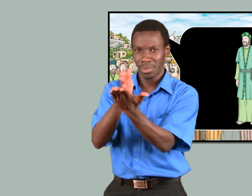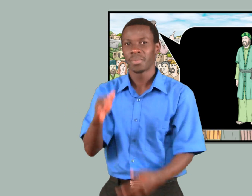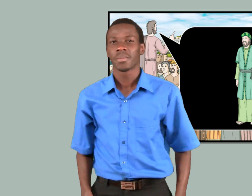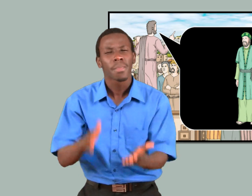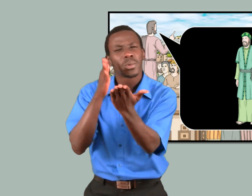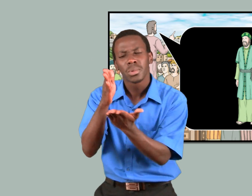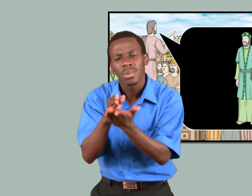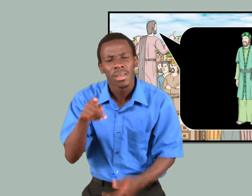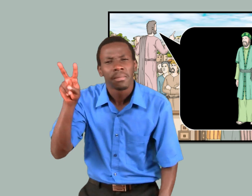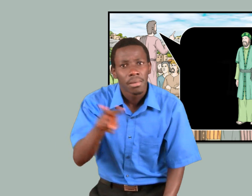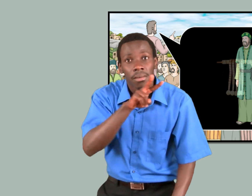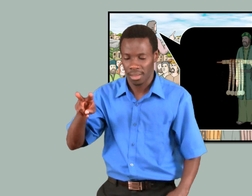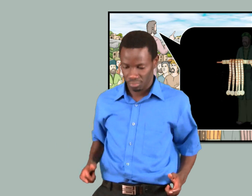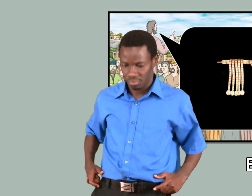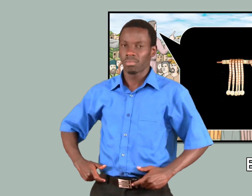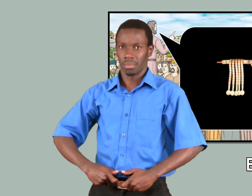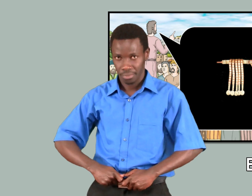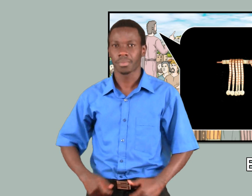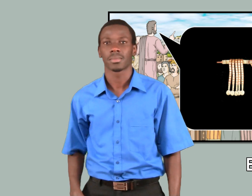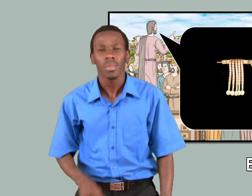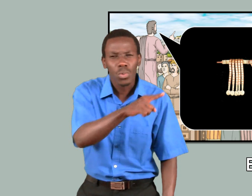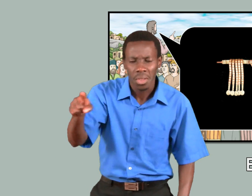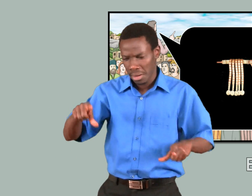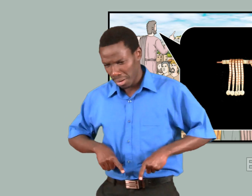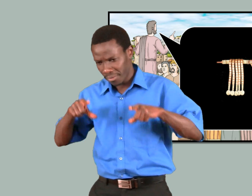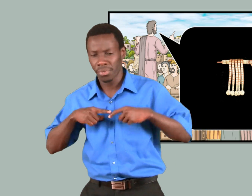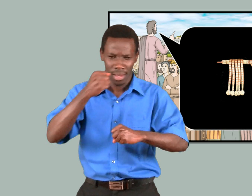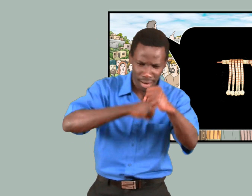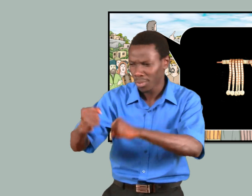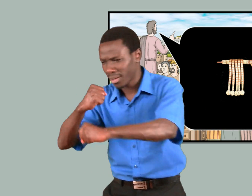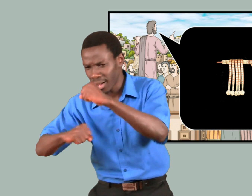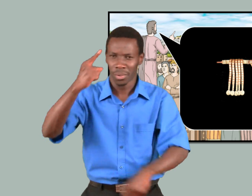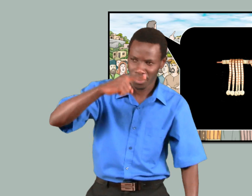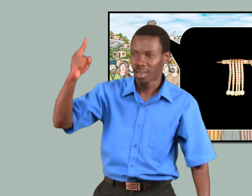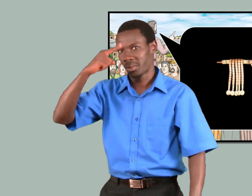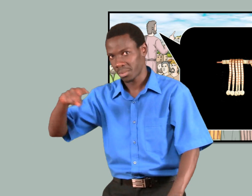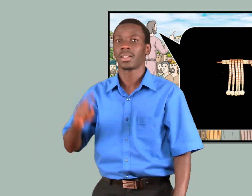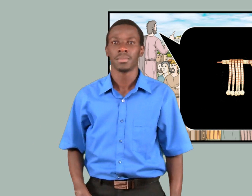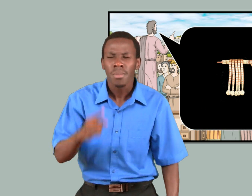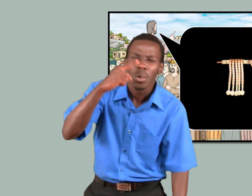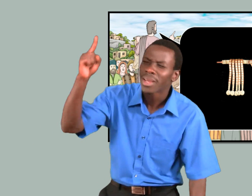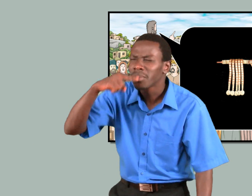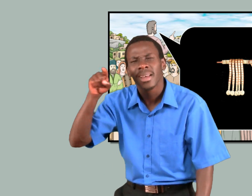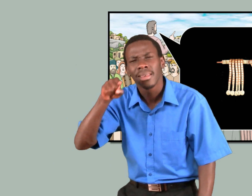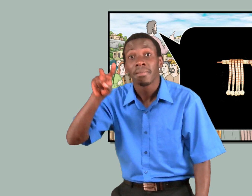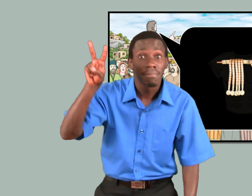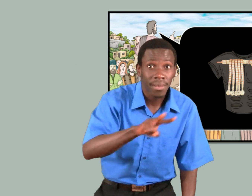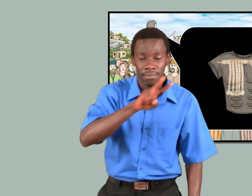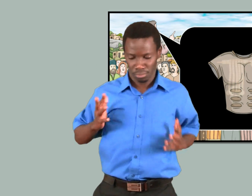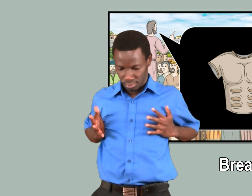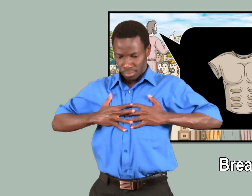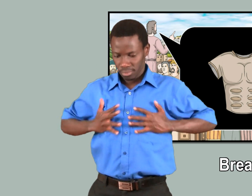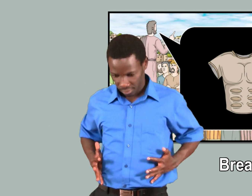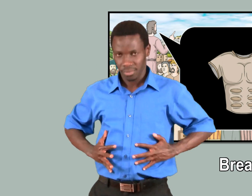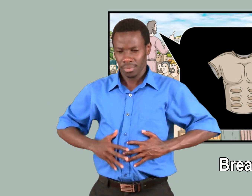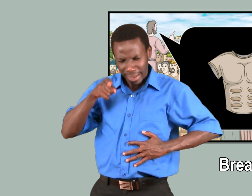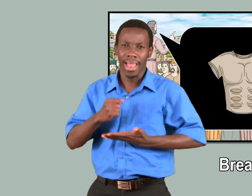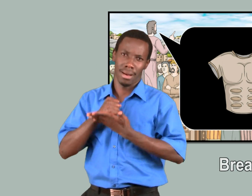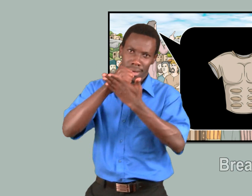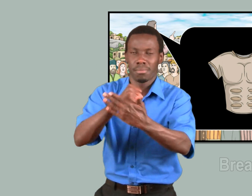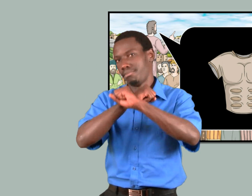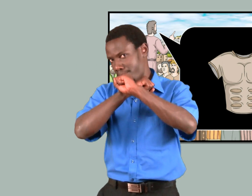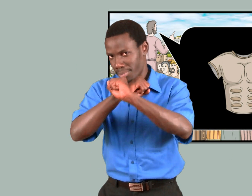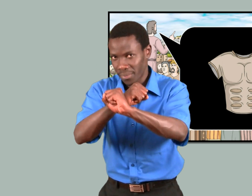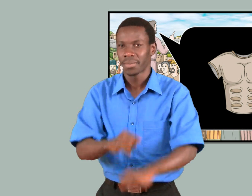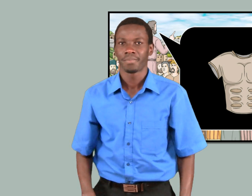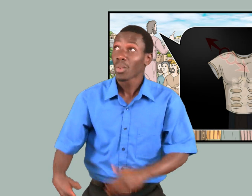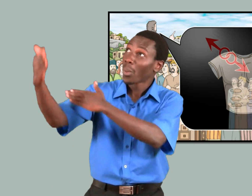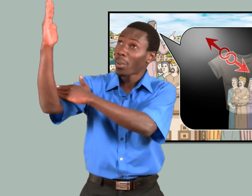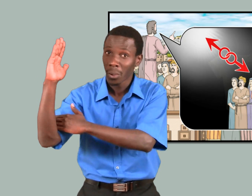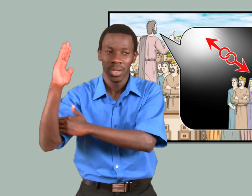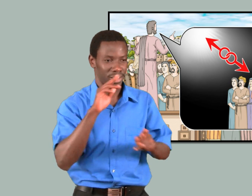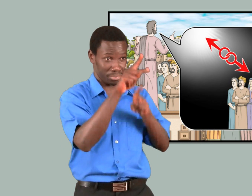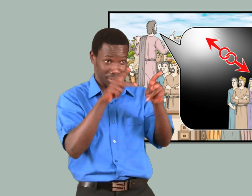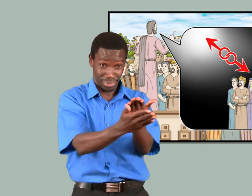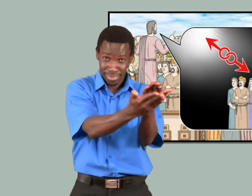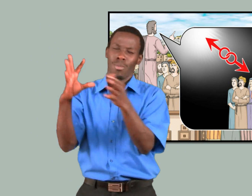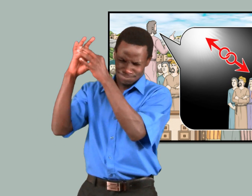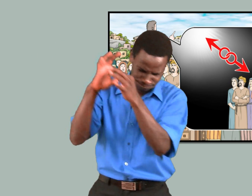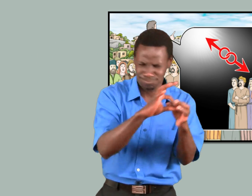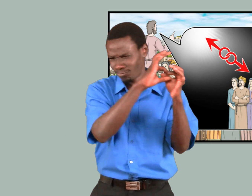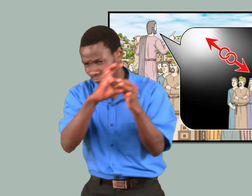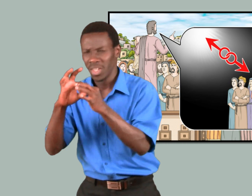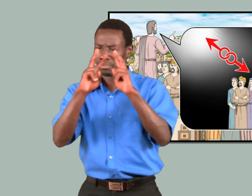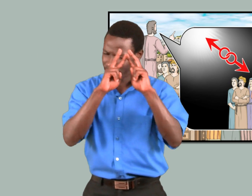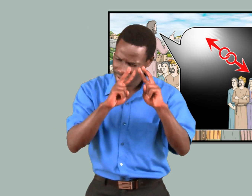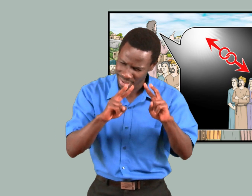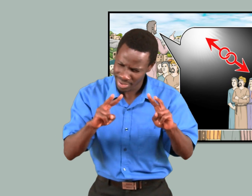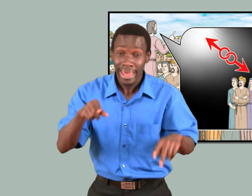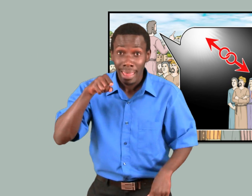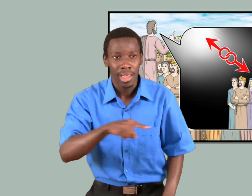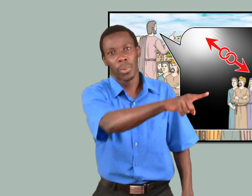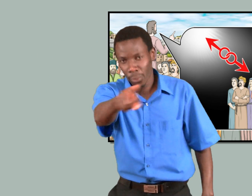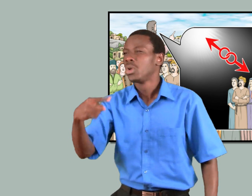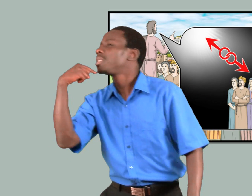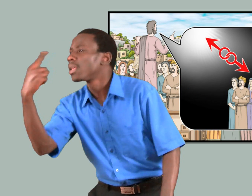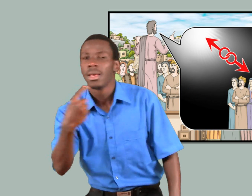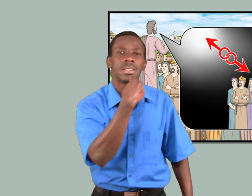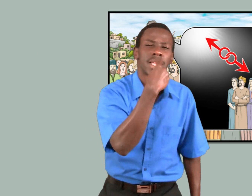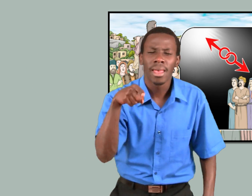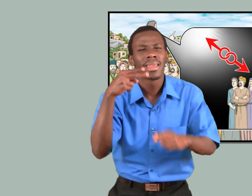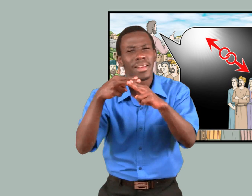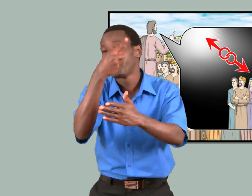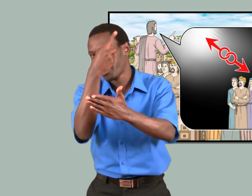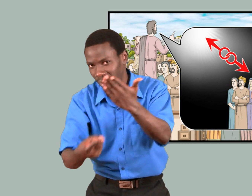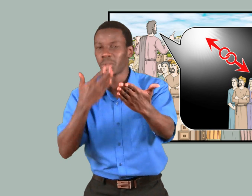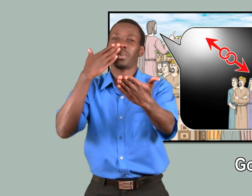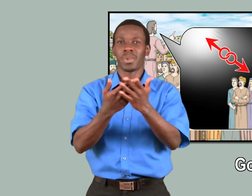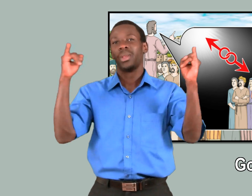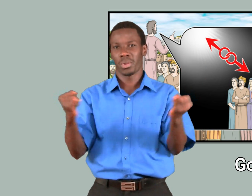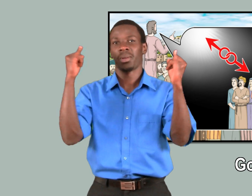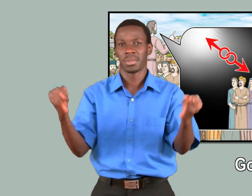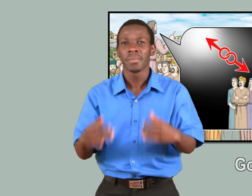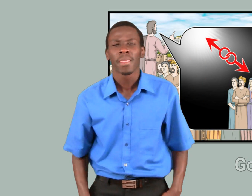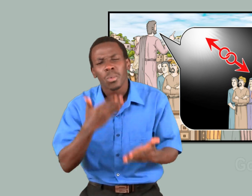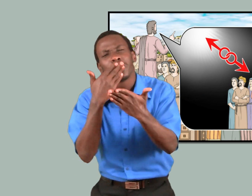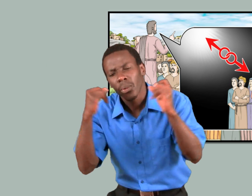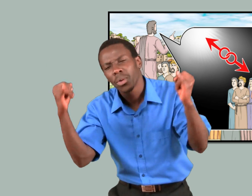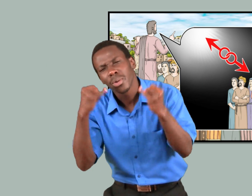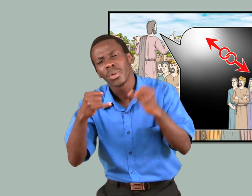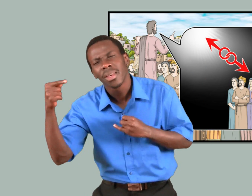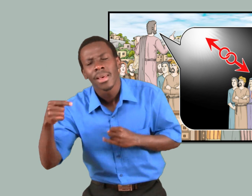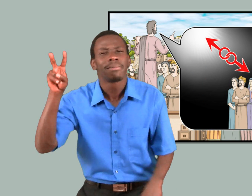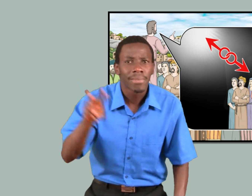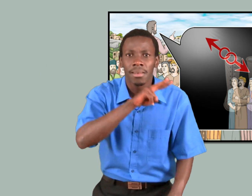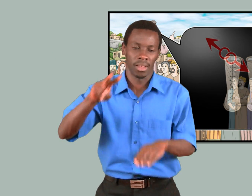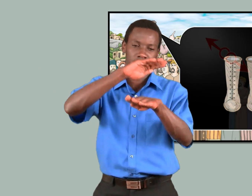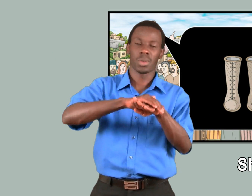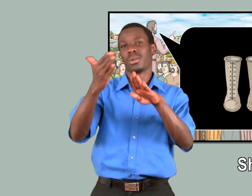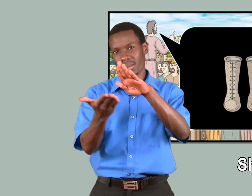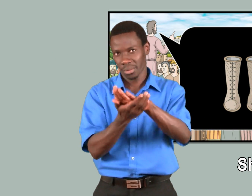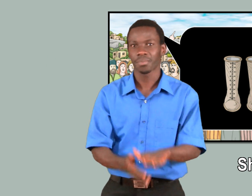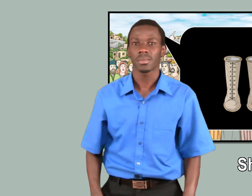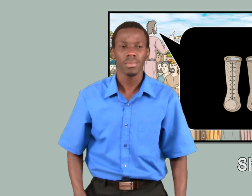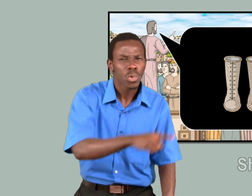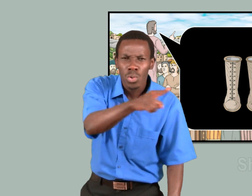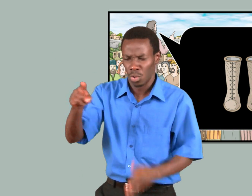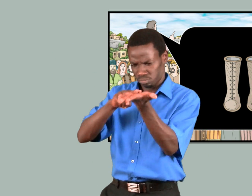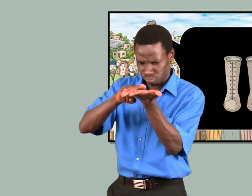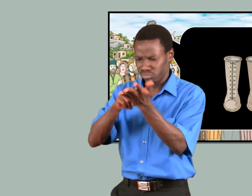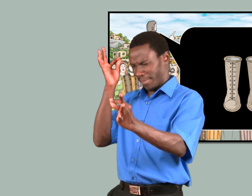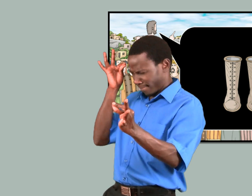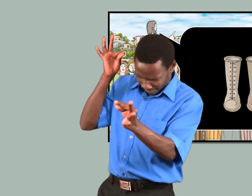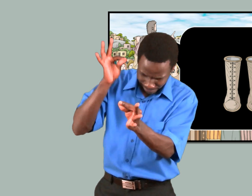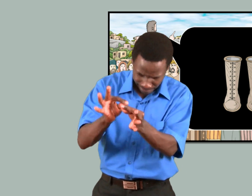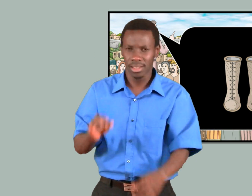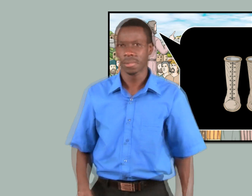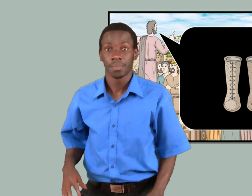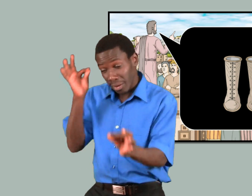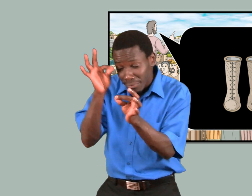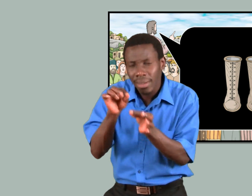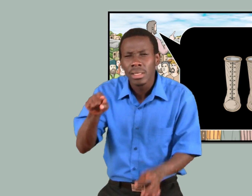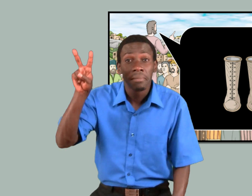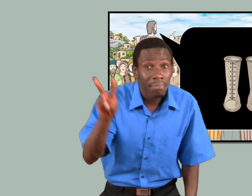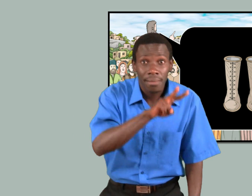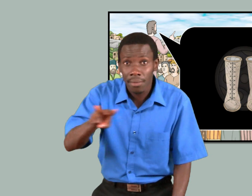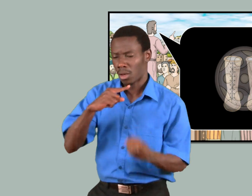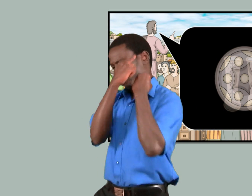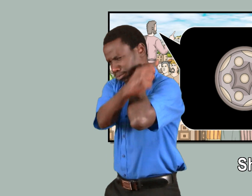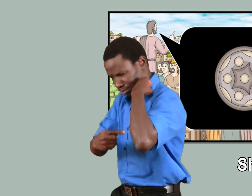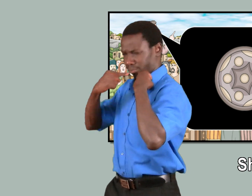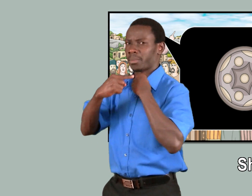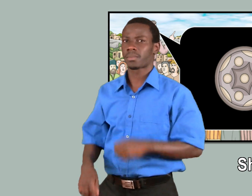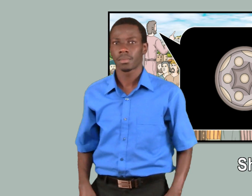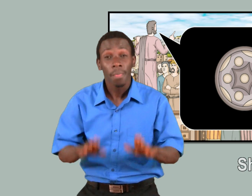Stand firm then, with the belt of truth buckled around your waist, with the breastplate of righteousness arrayed, and with your feet fitted with the readiness of the gospel of peace.